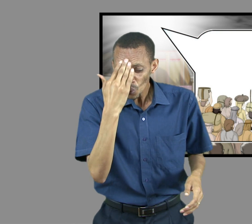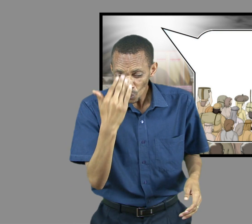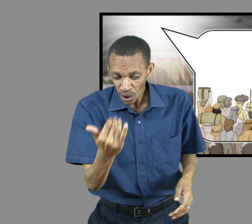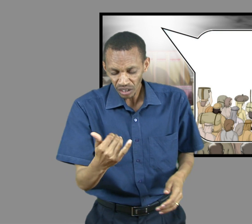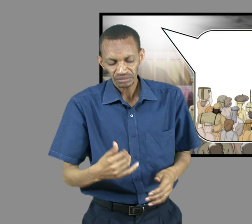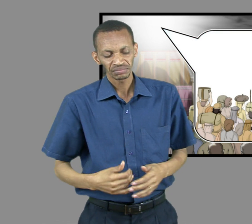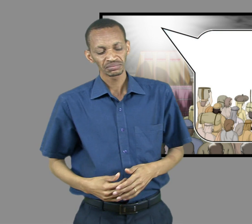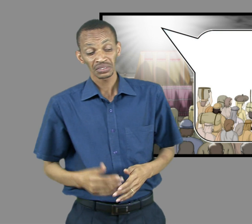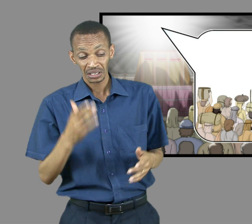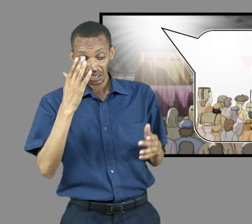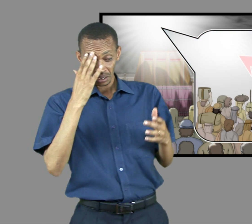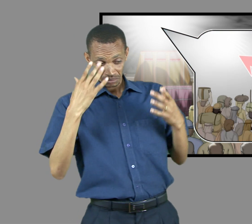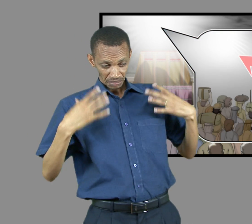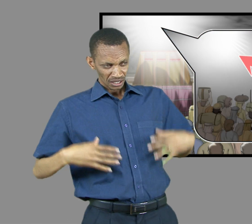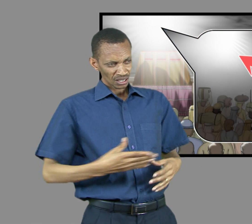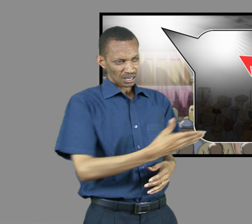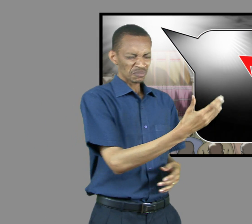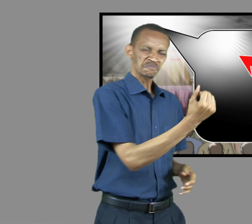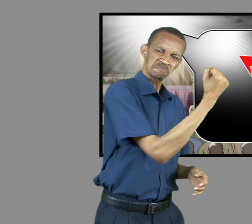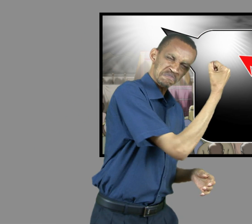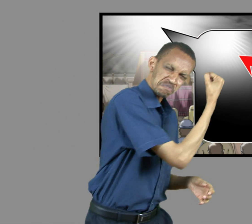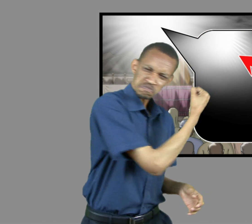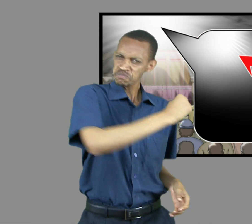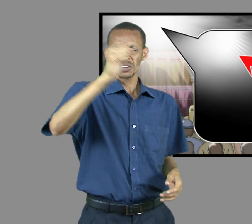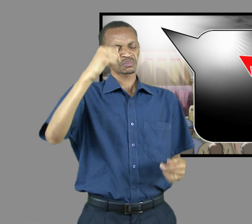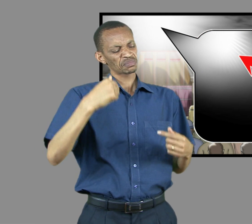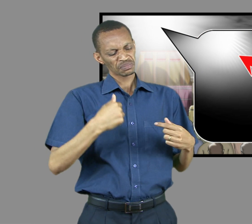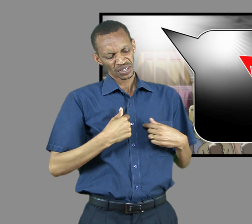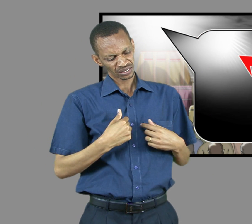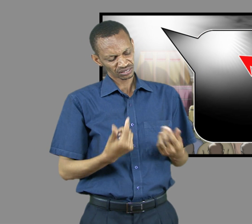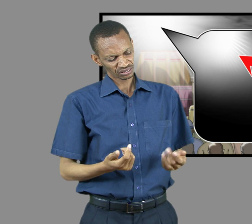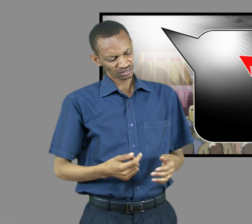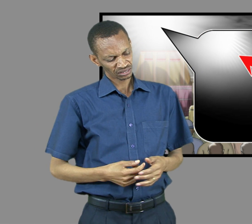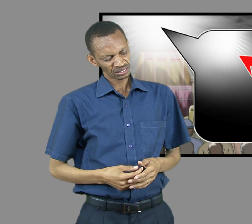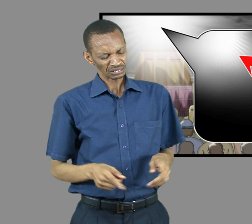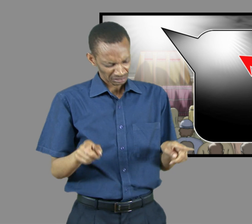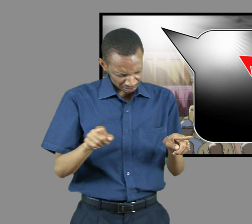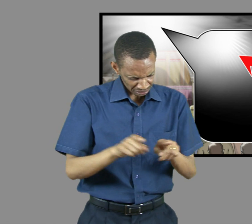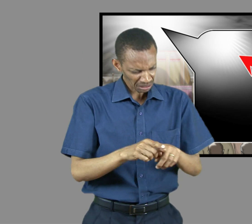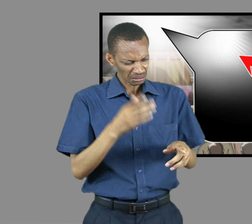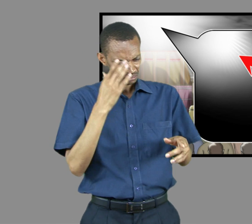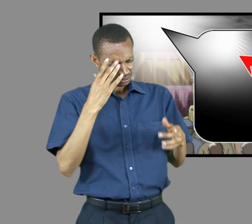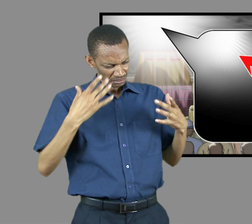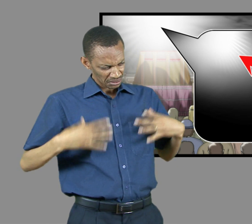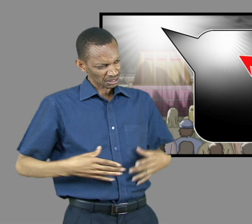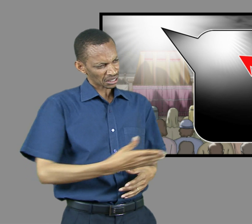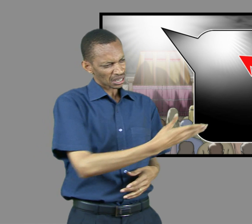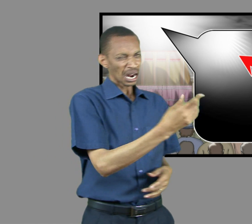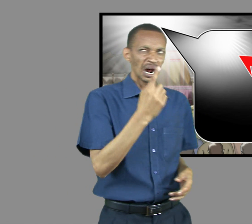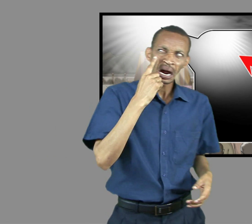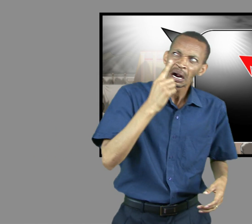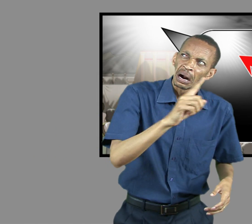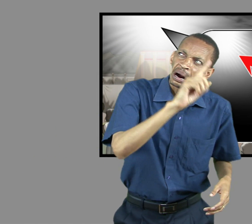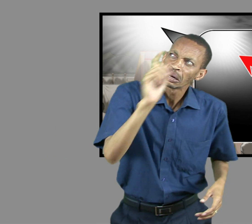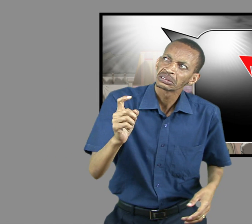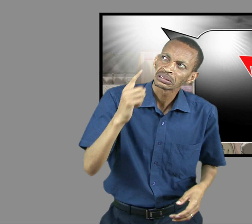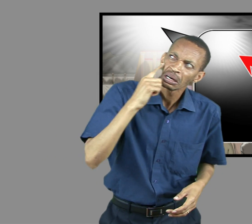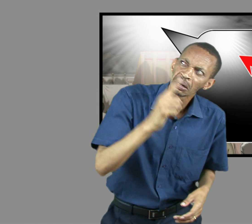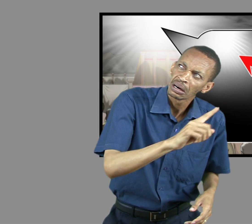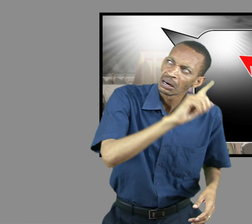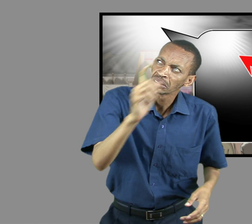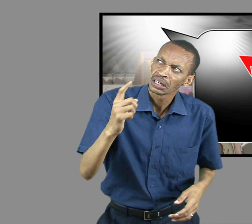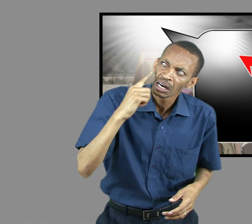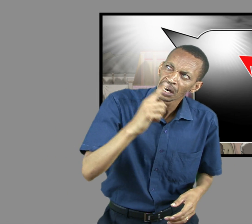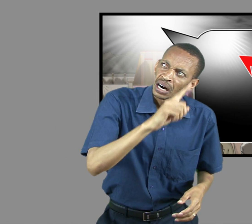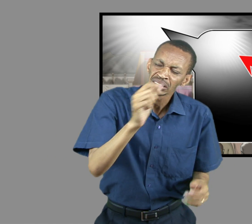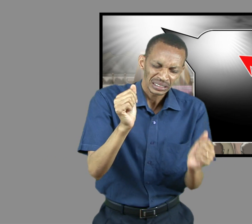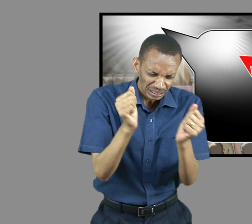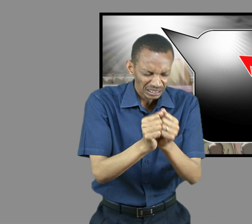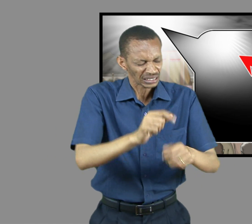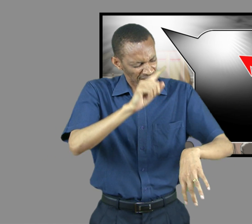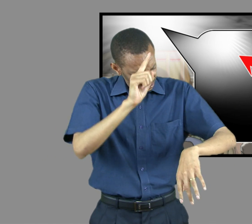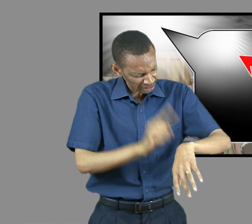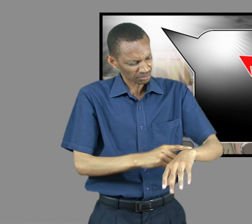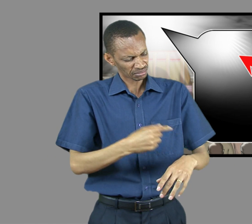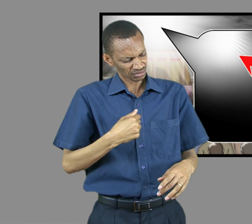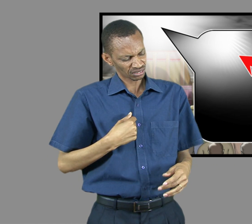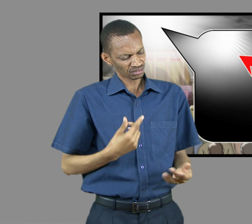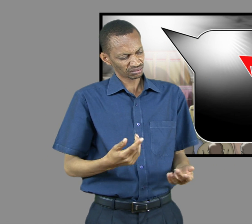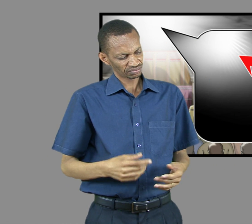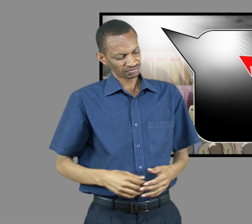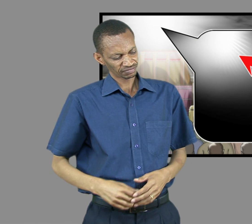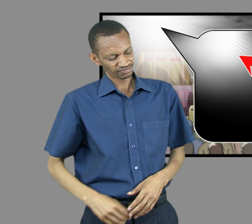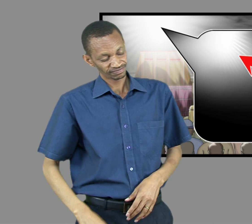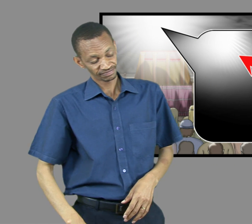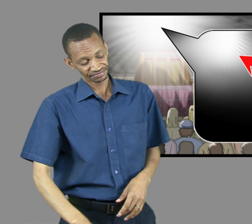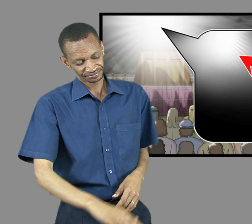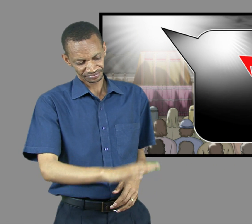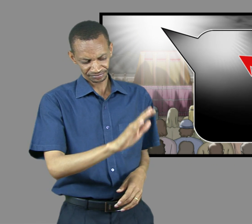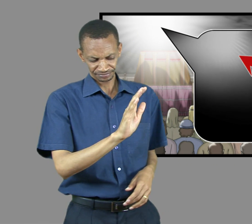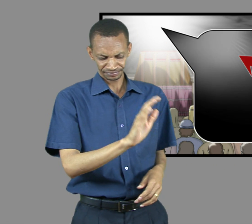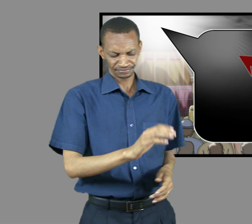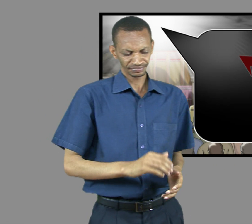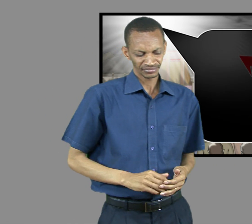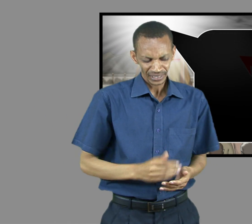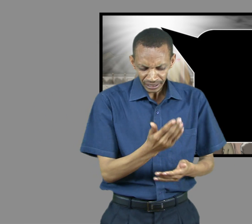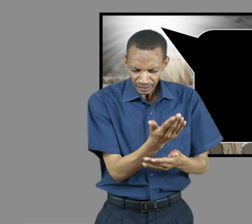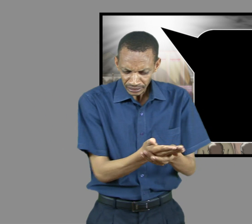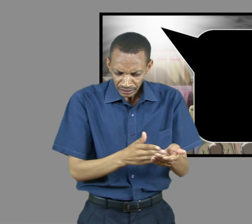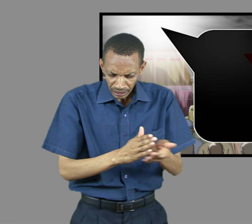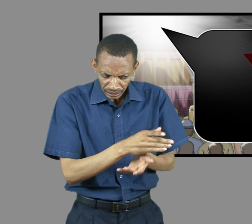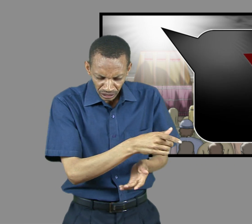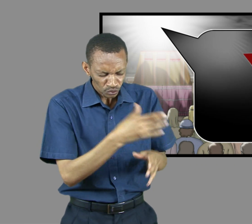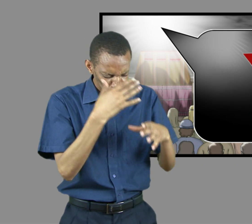None of those who have treated Me with contempt will see it.